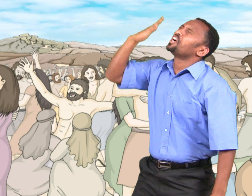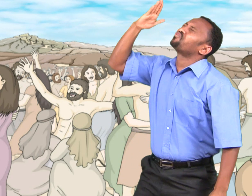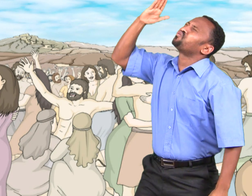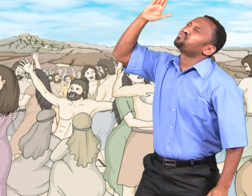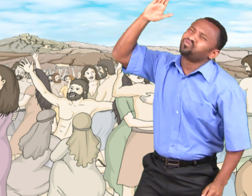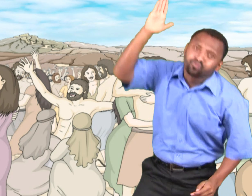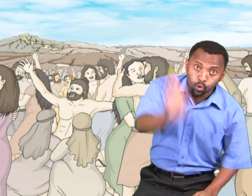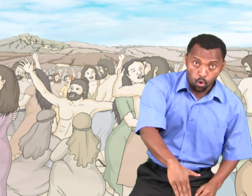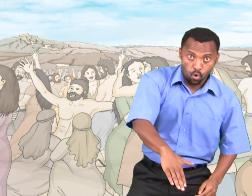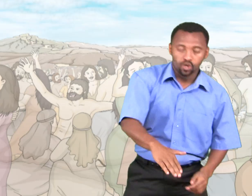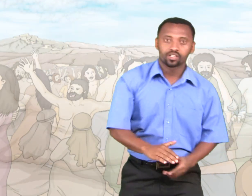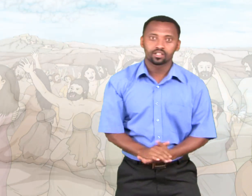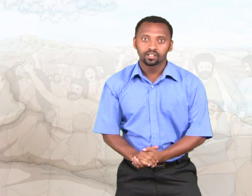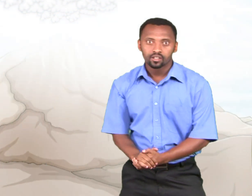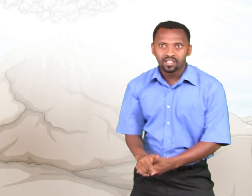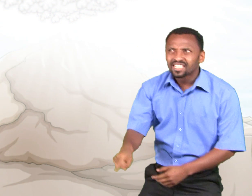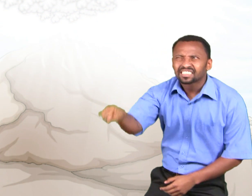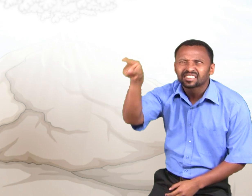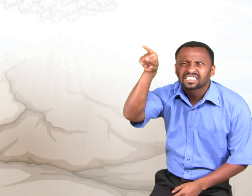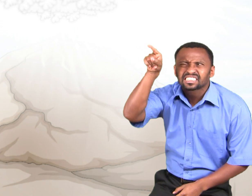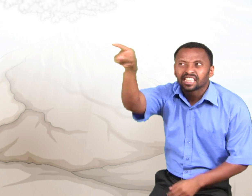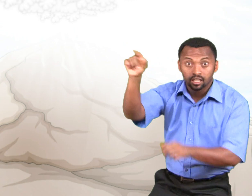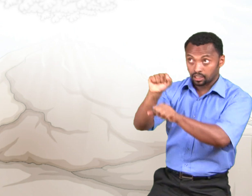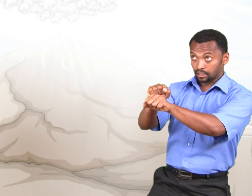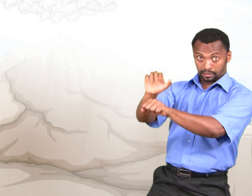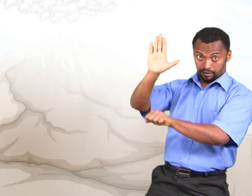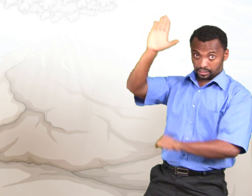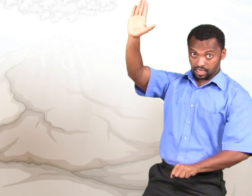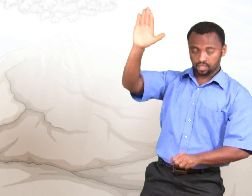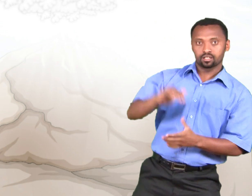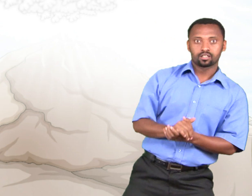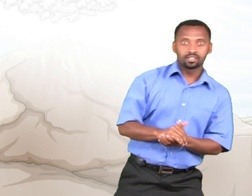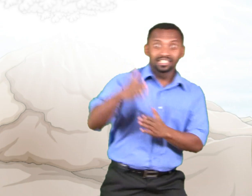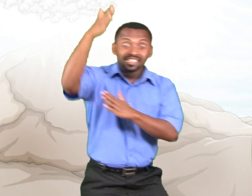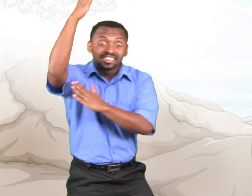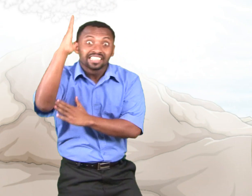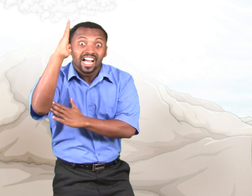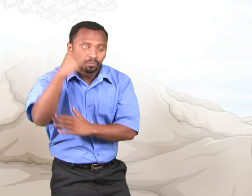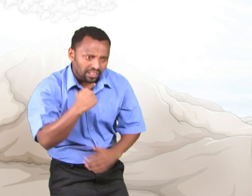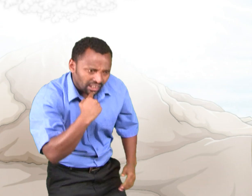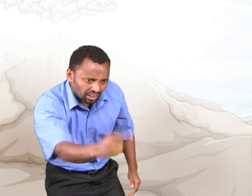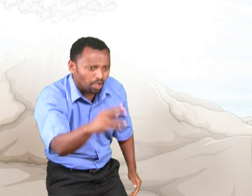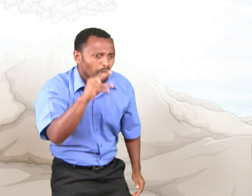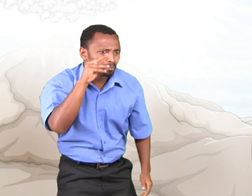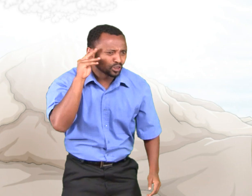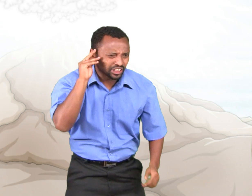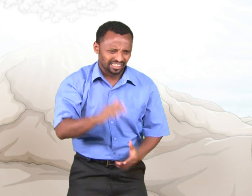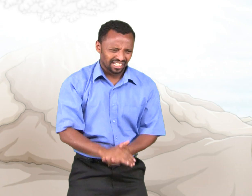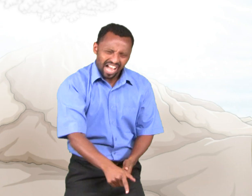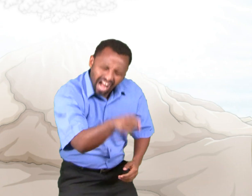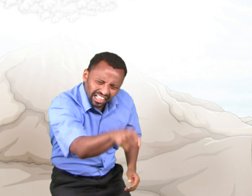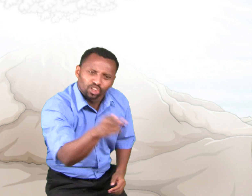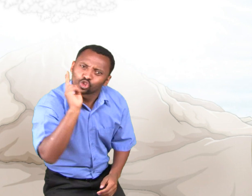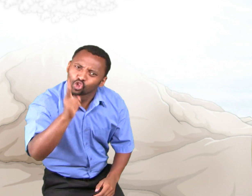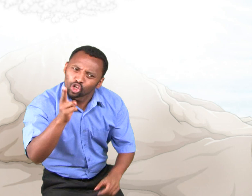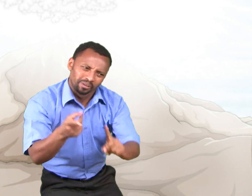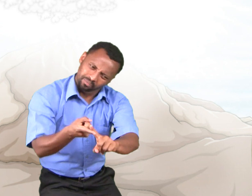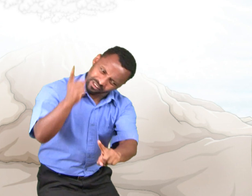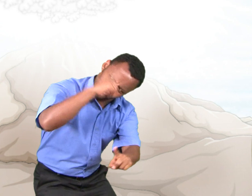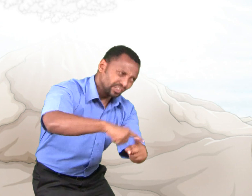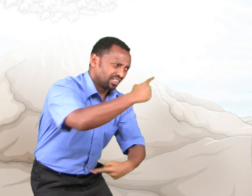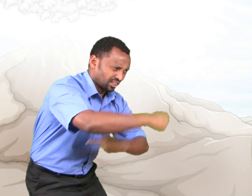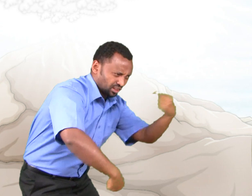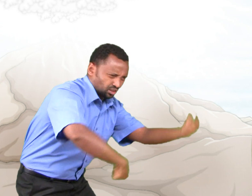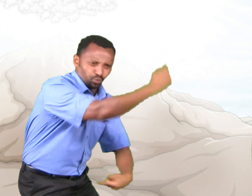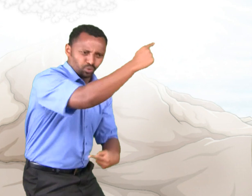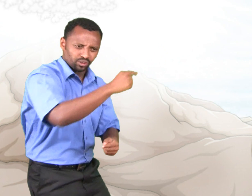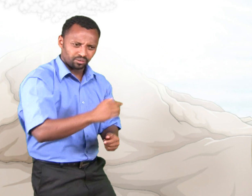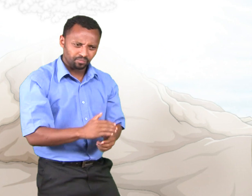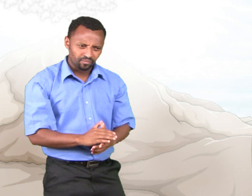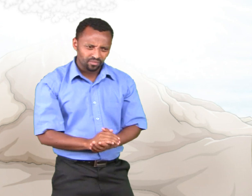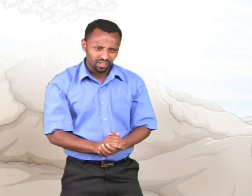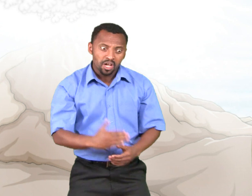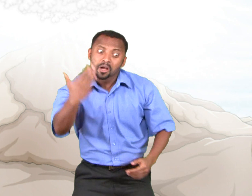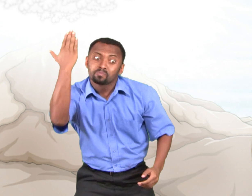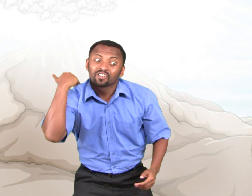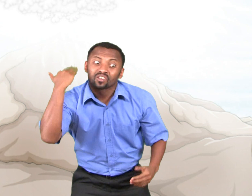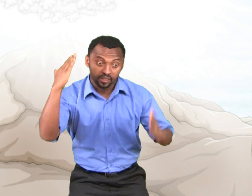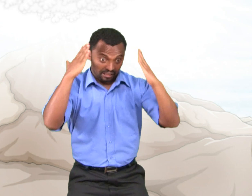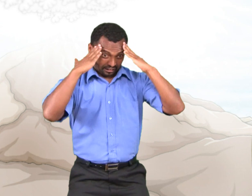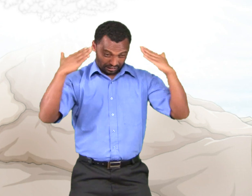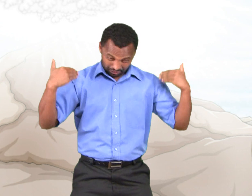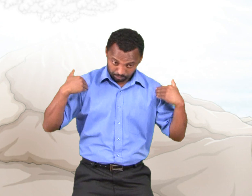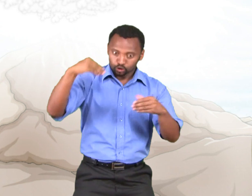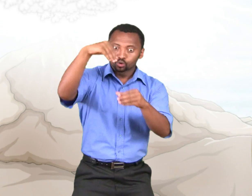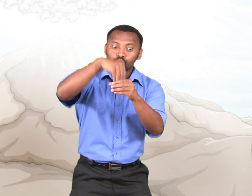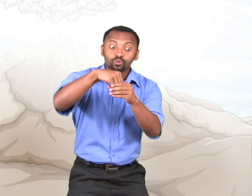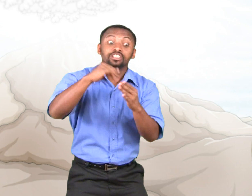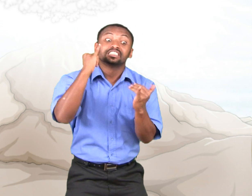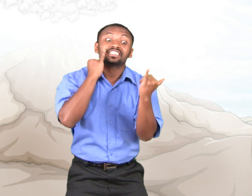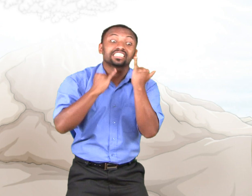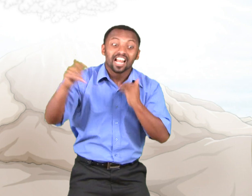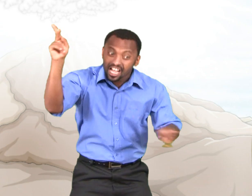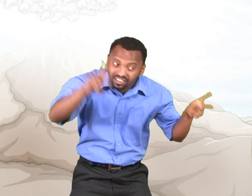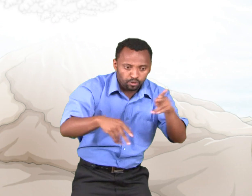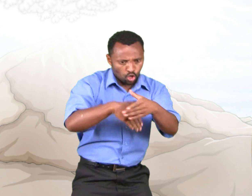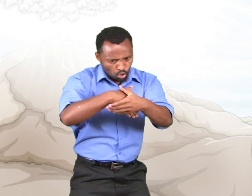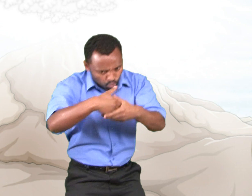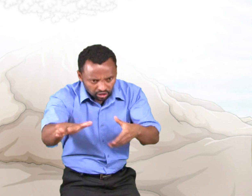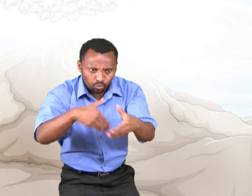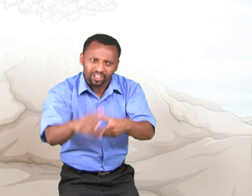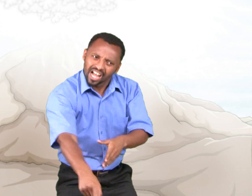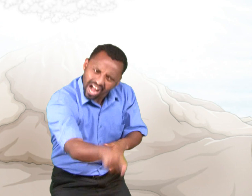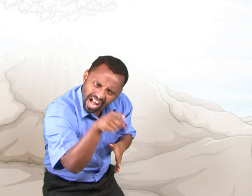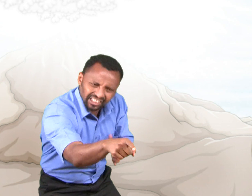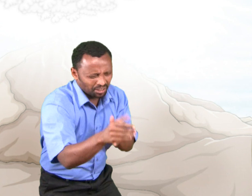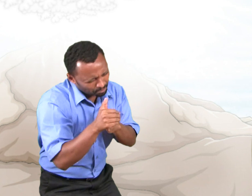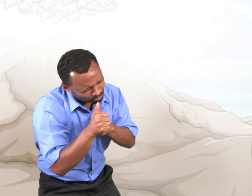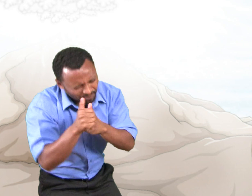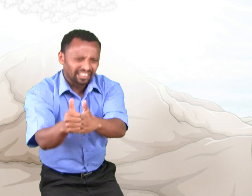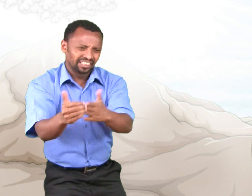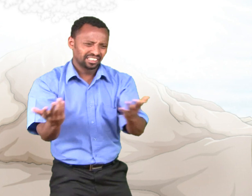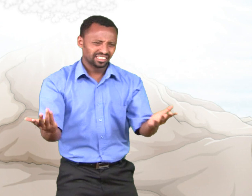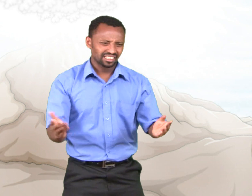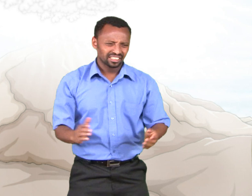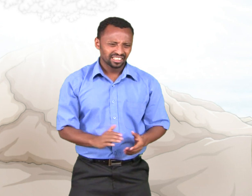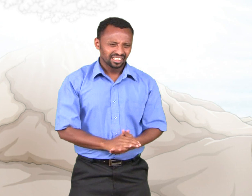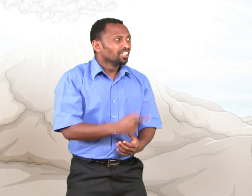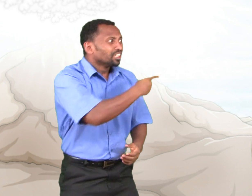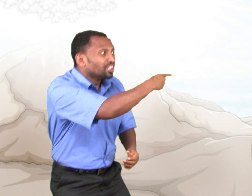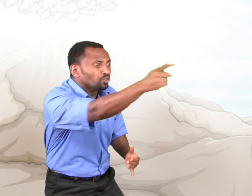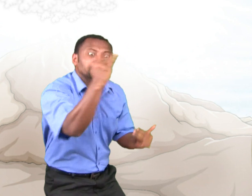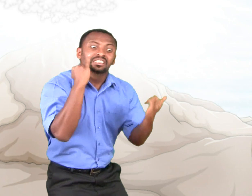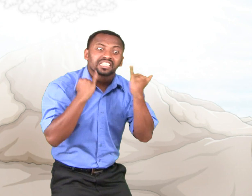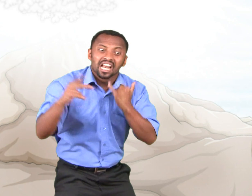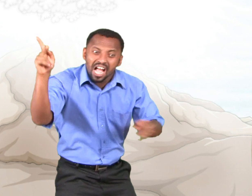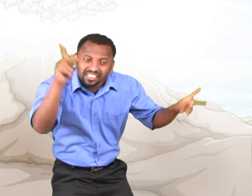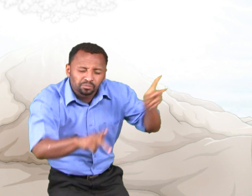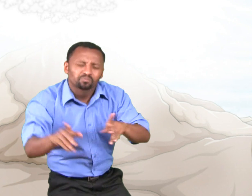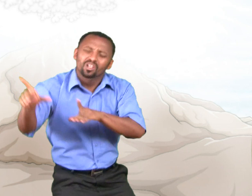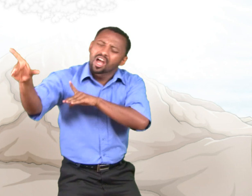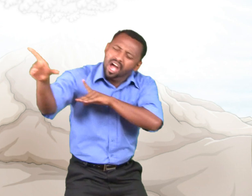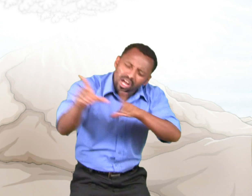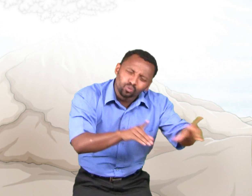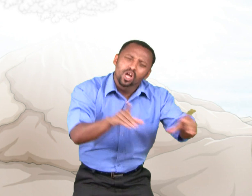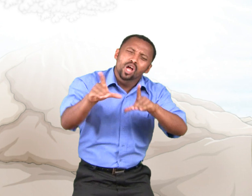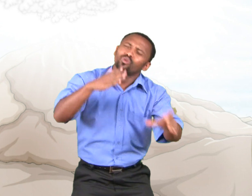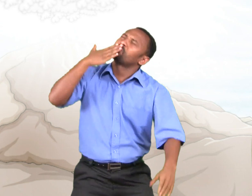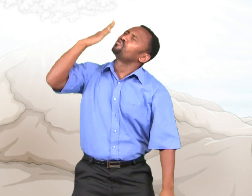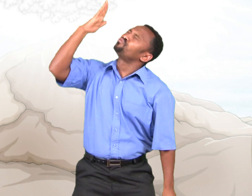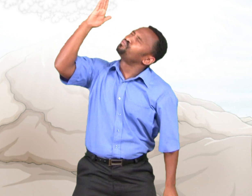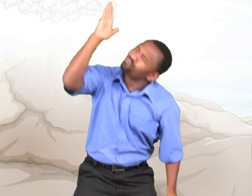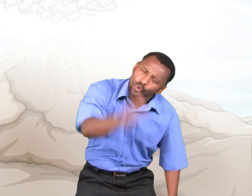Then the LORD said to Moses, “Go down at once, for your people, whom you brought up out of the land of Egypt, have corrupted themselves.